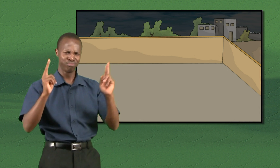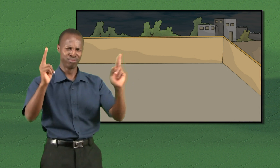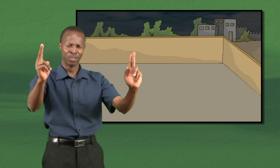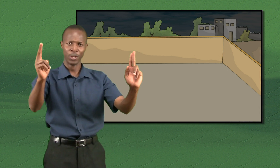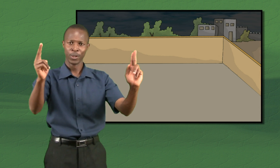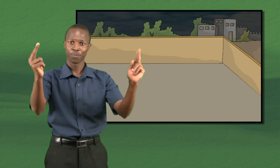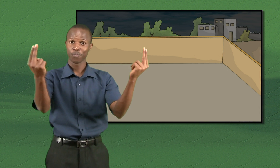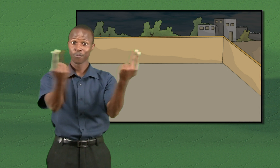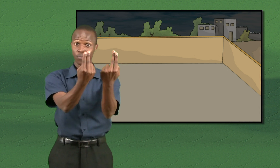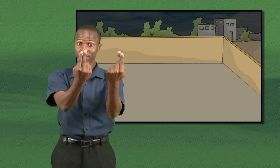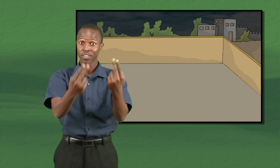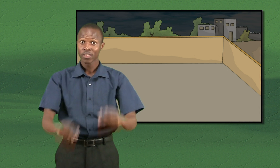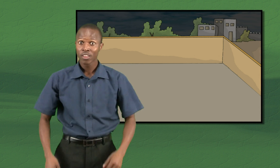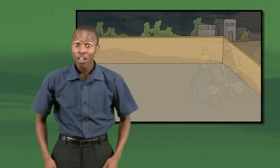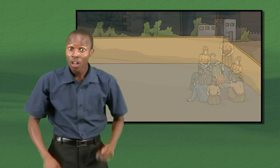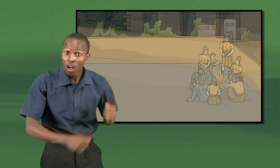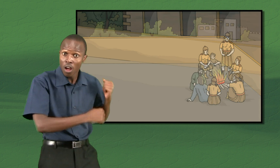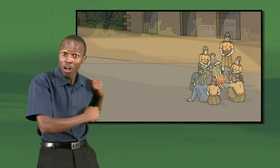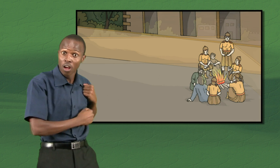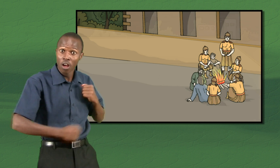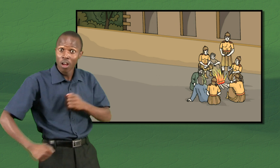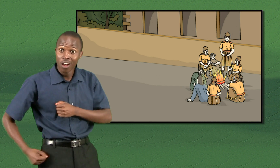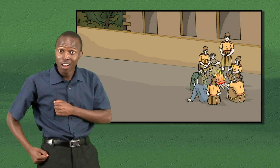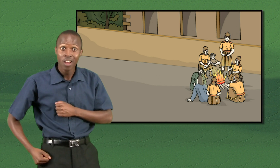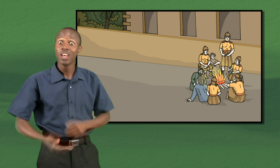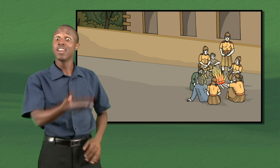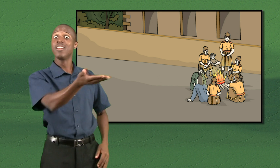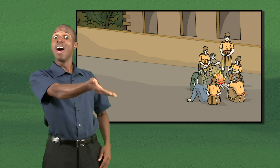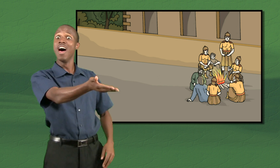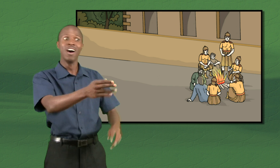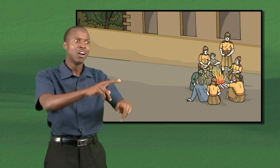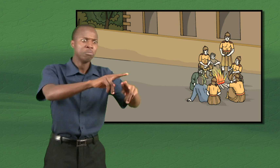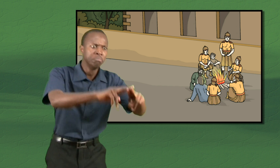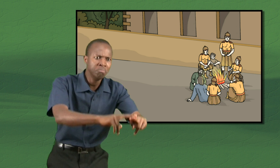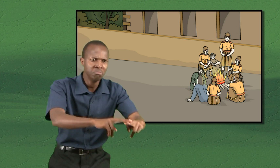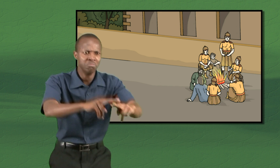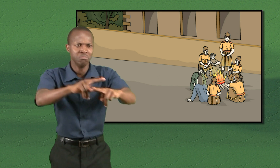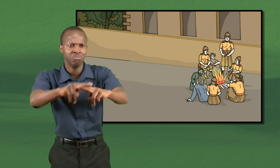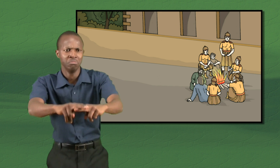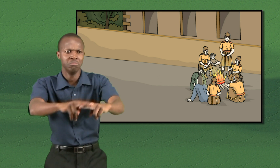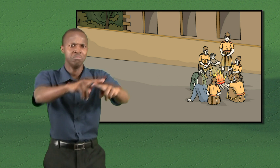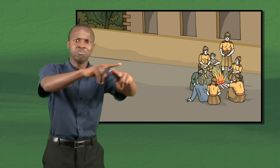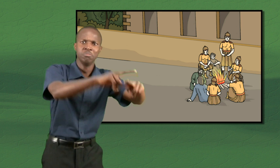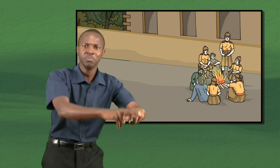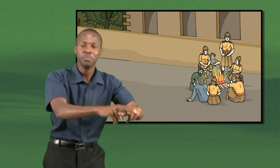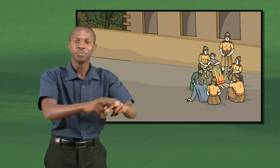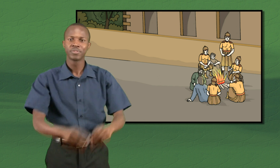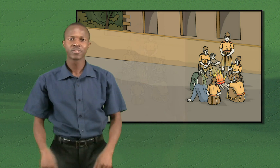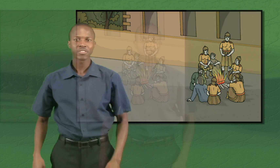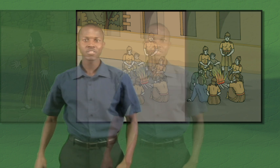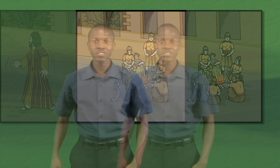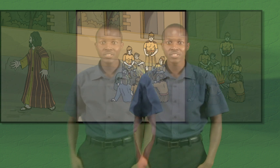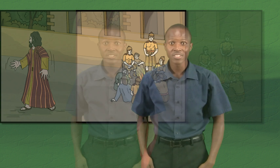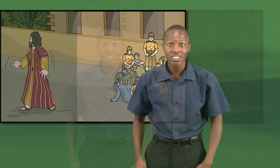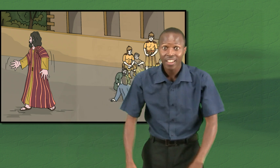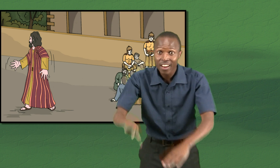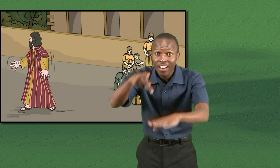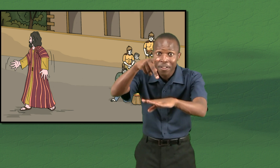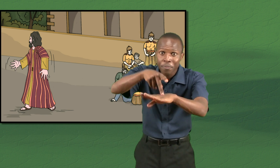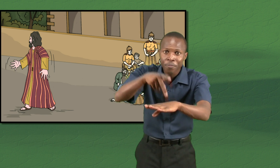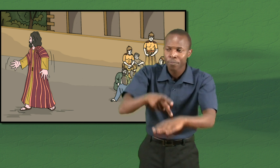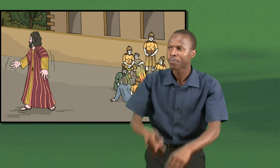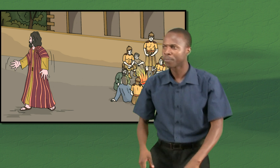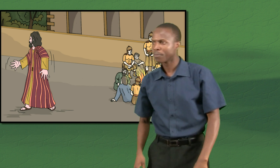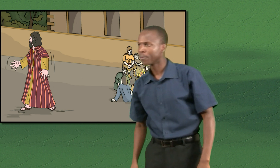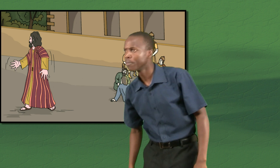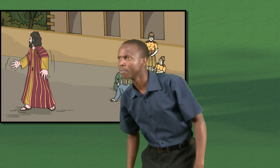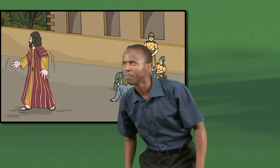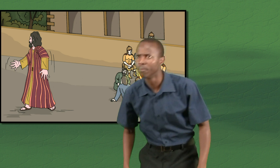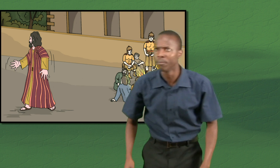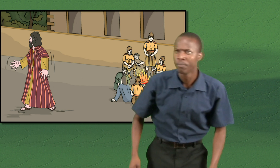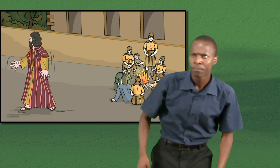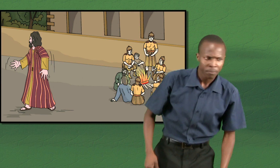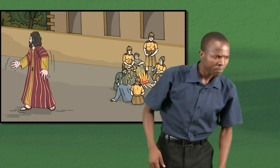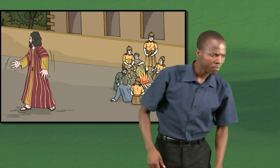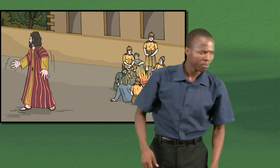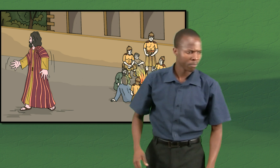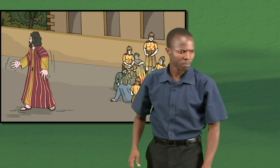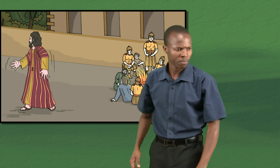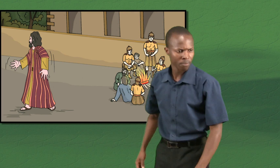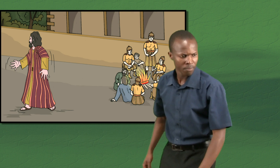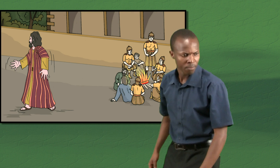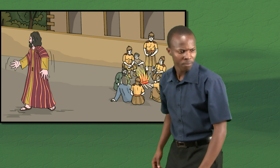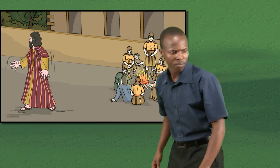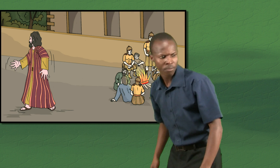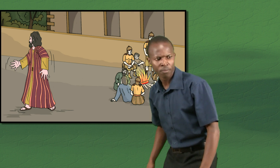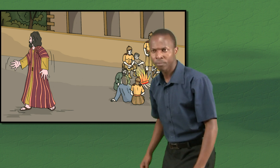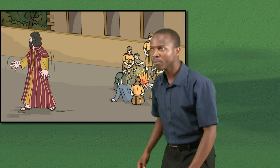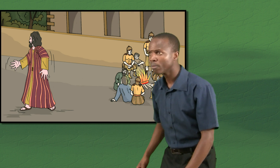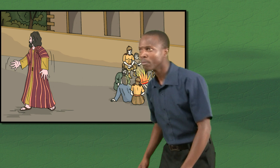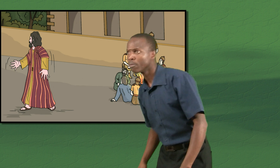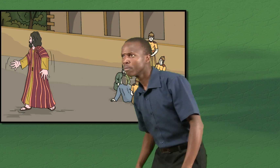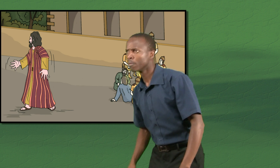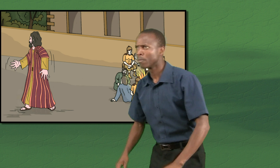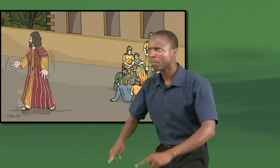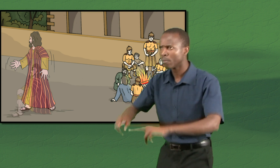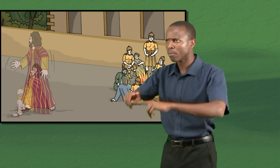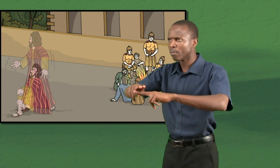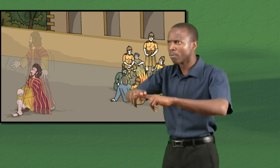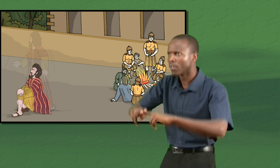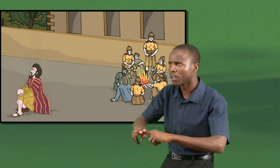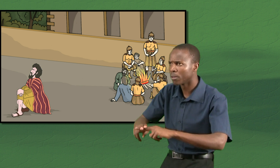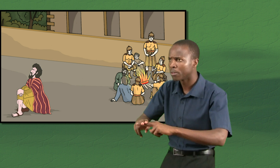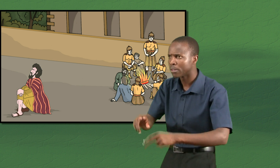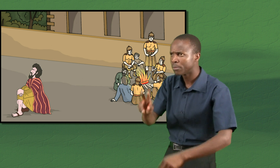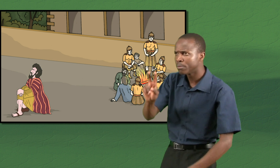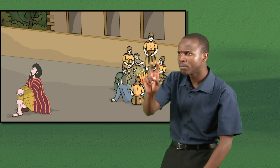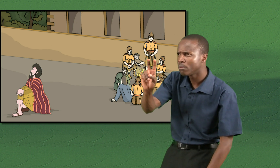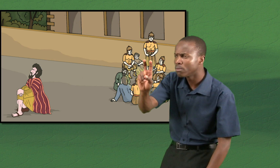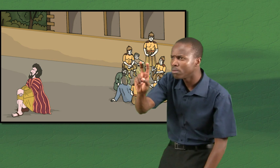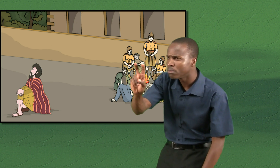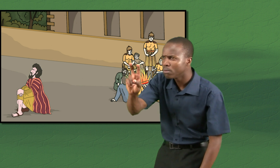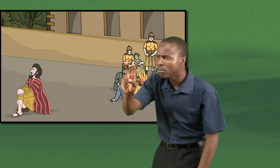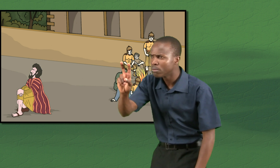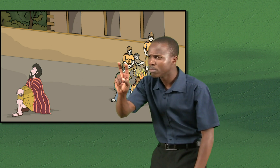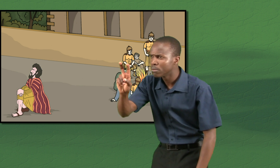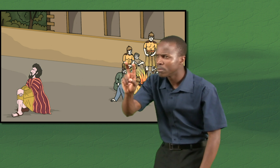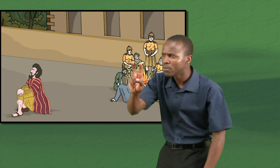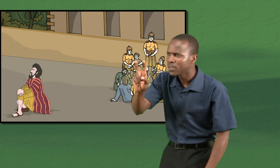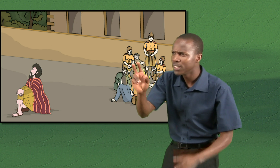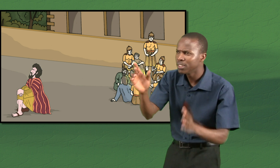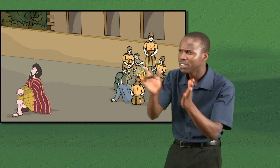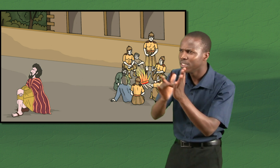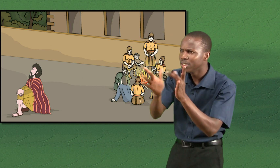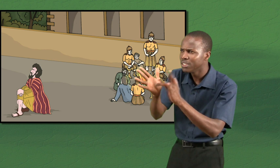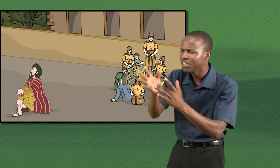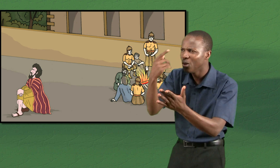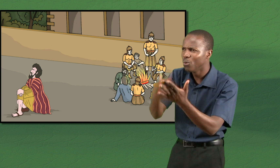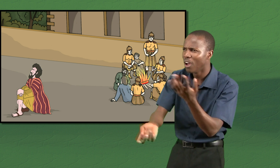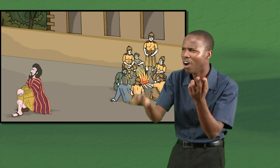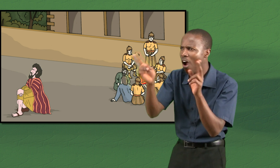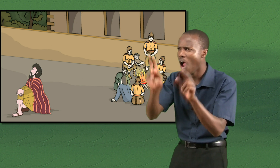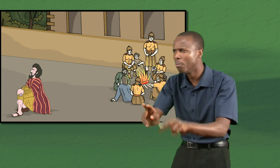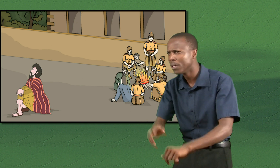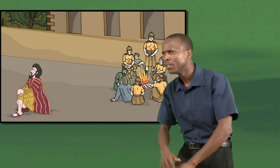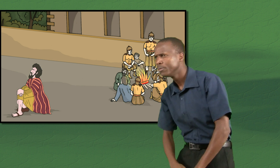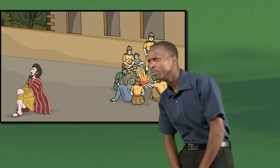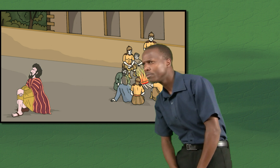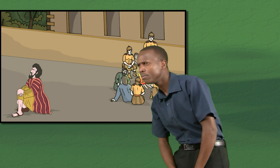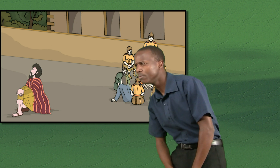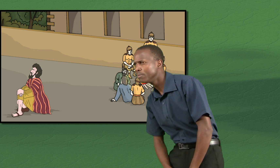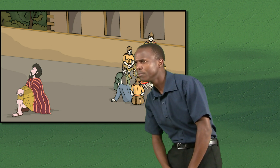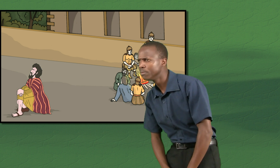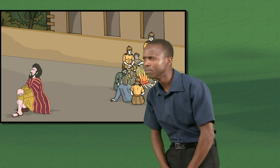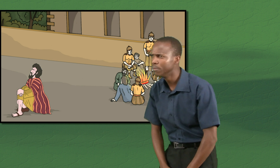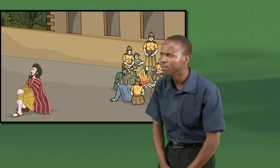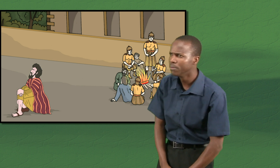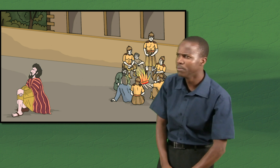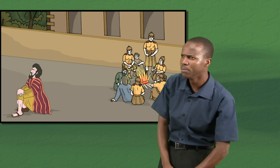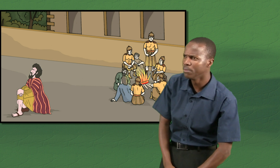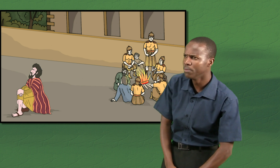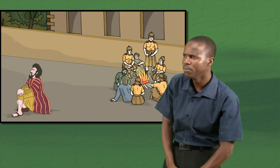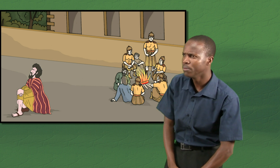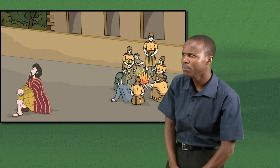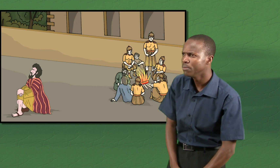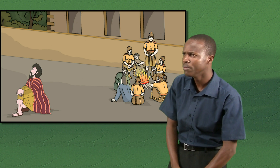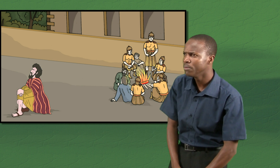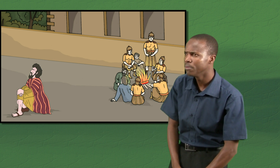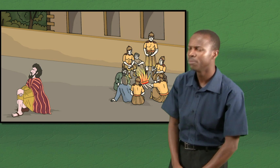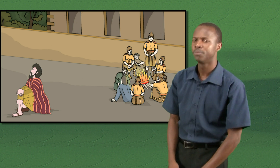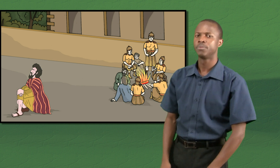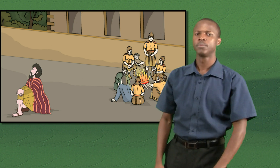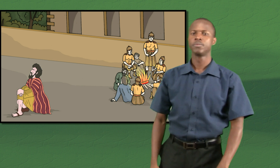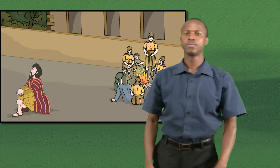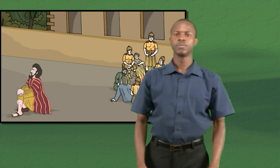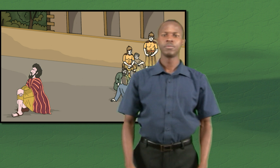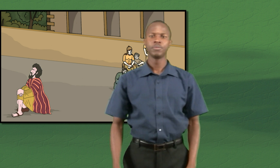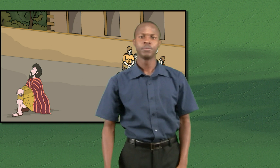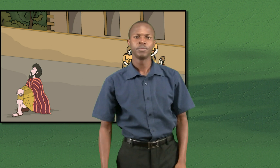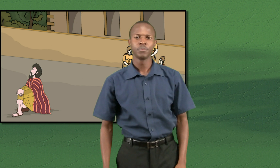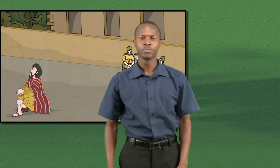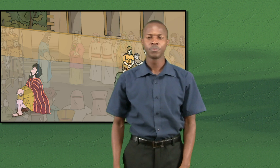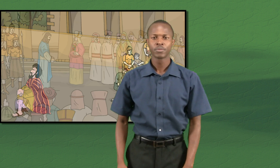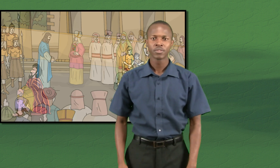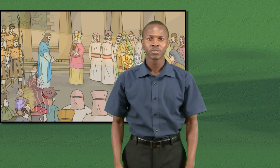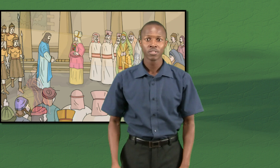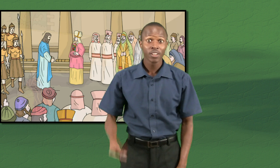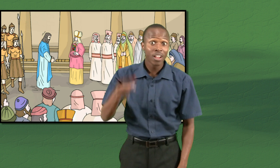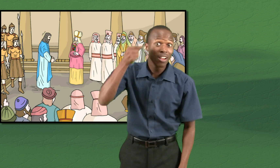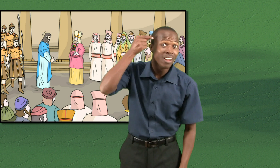And he went in and sat down with the guards to see the outcome.